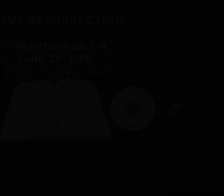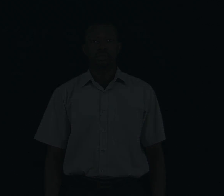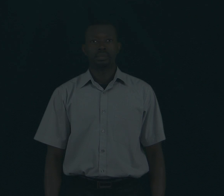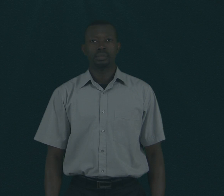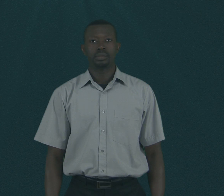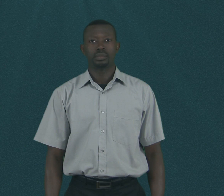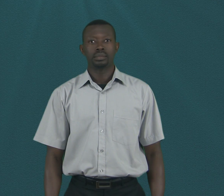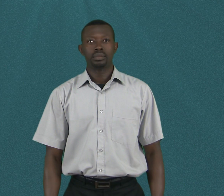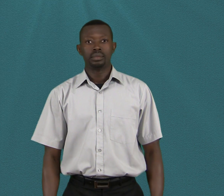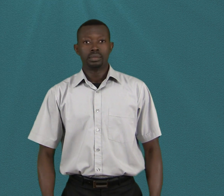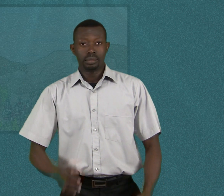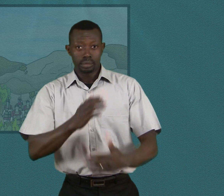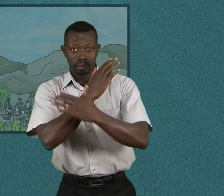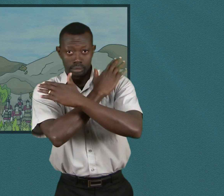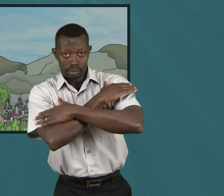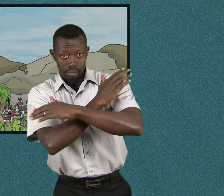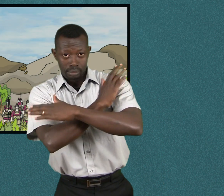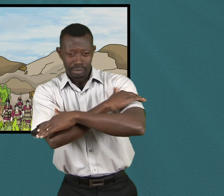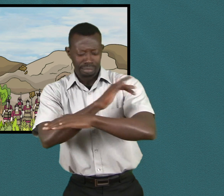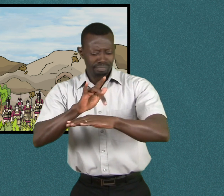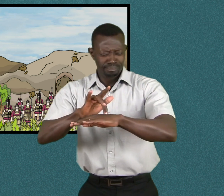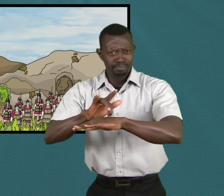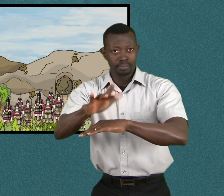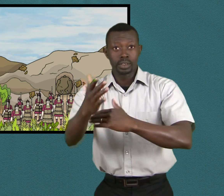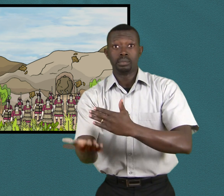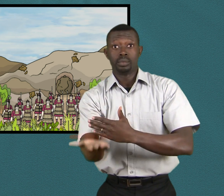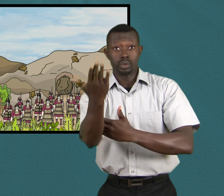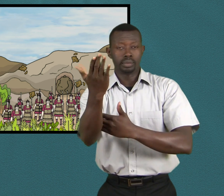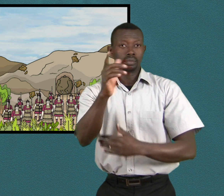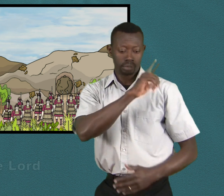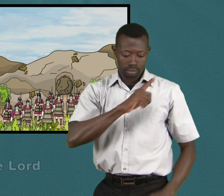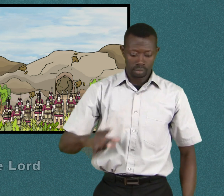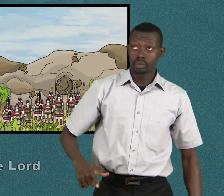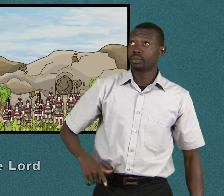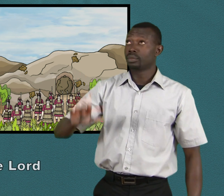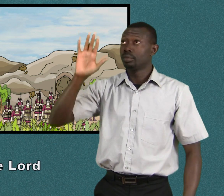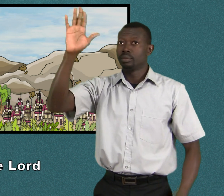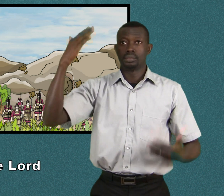After the Sabbath, at dawn on the first day of the week, Mary Magdalene and the other Mary went to see the tomb.